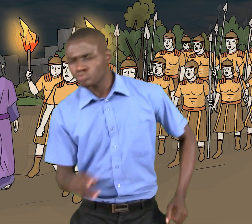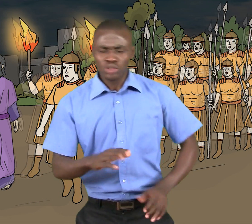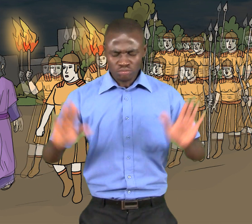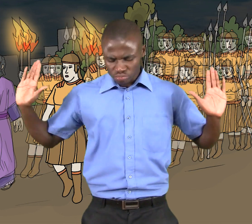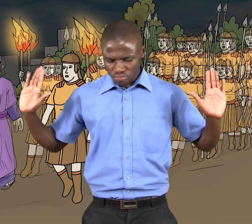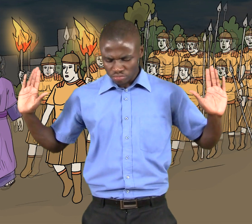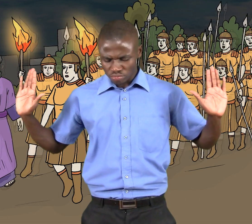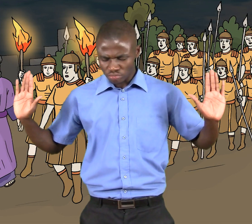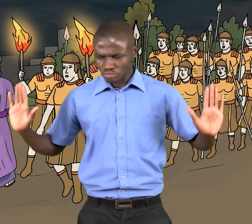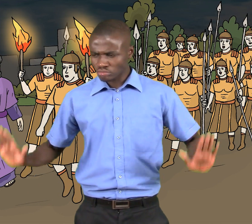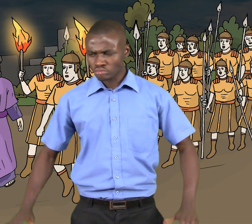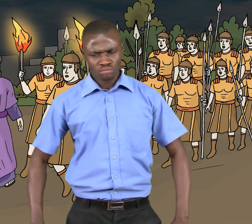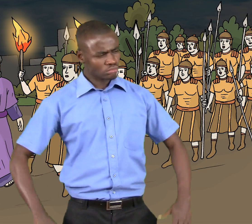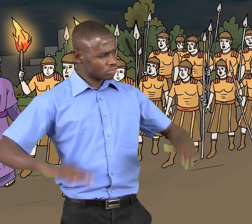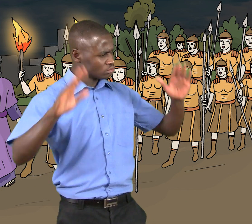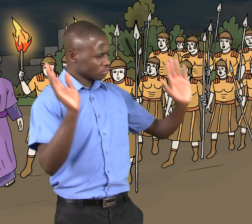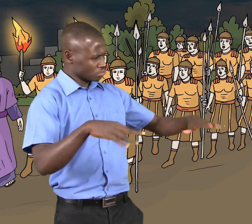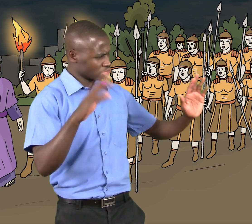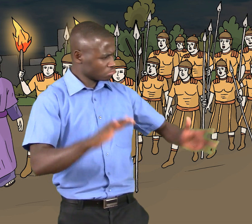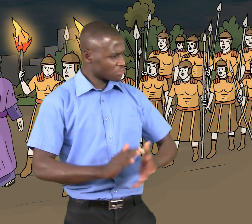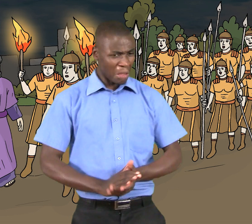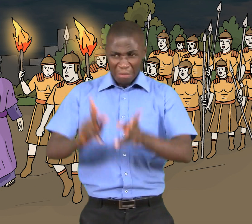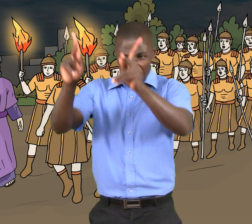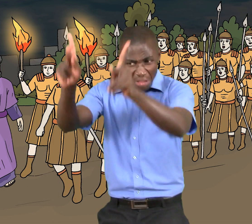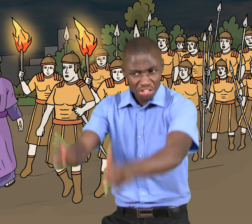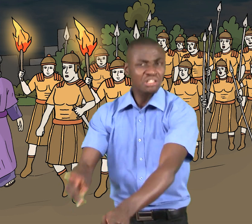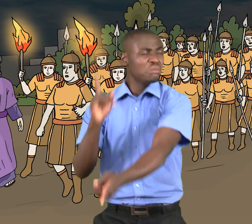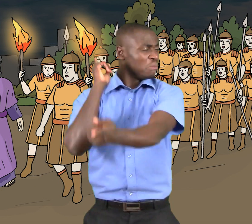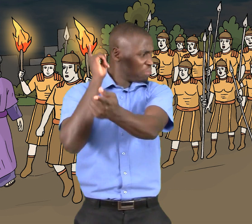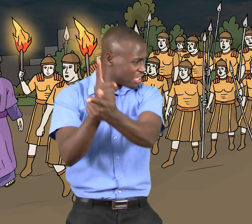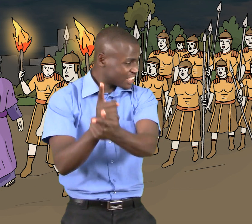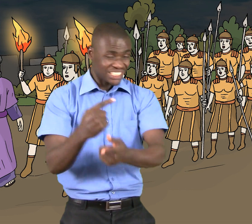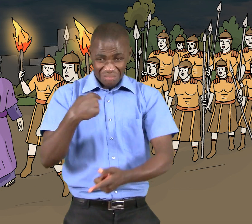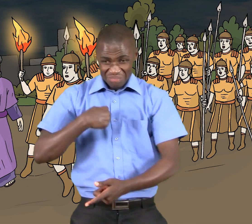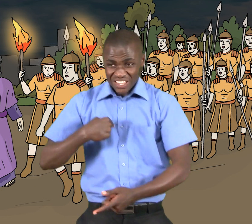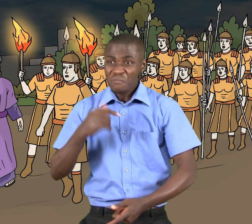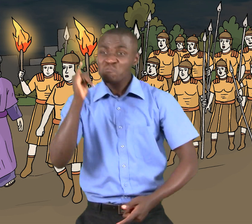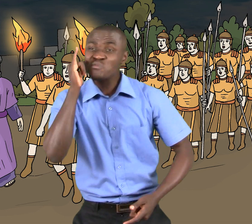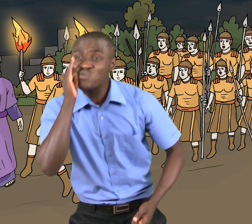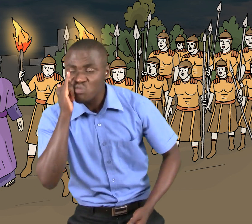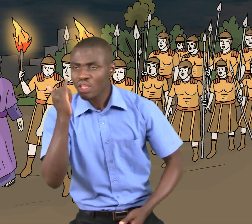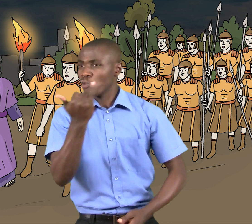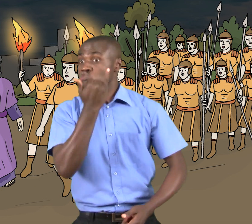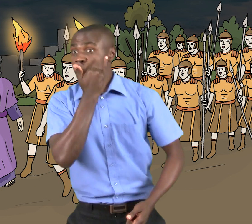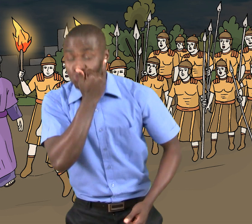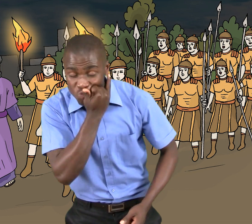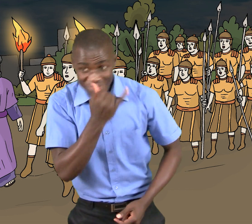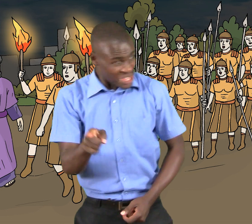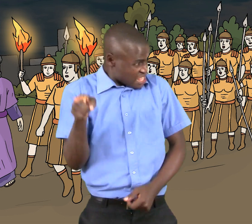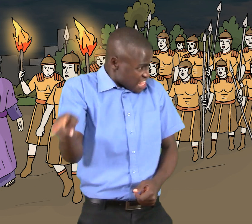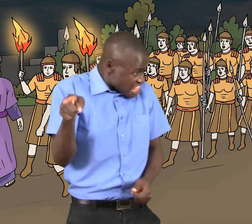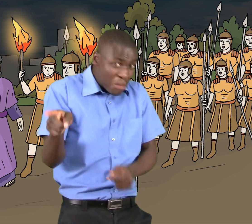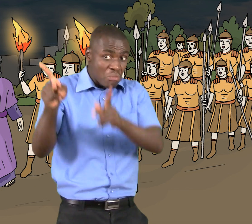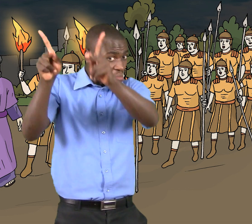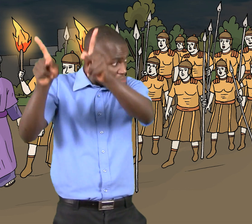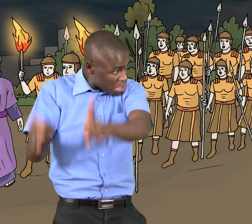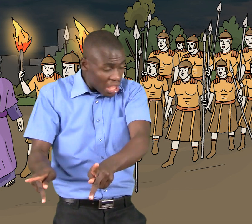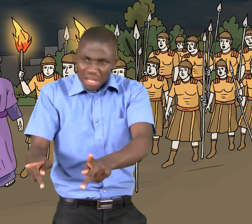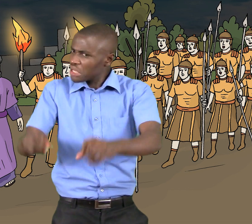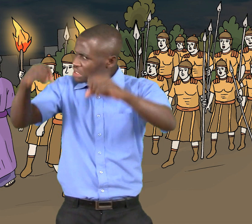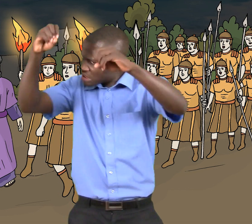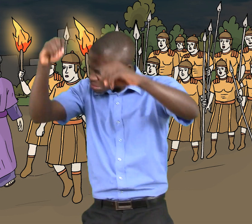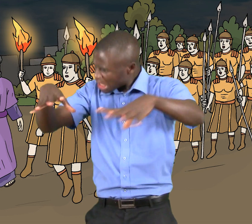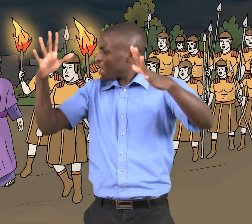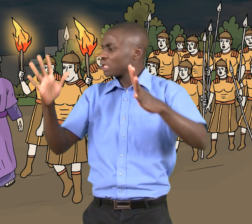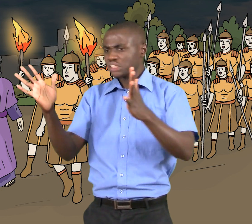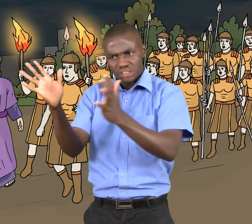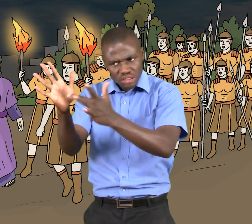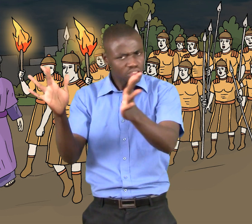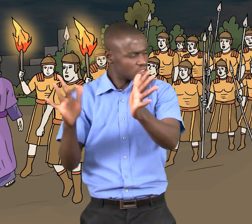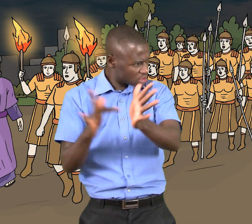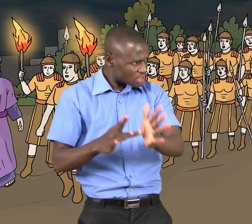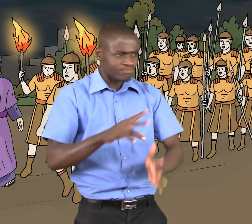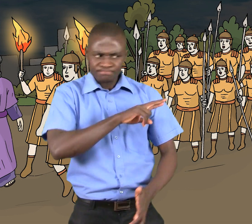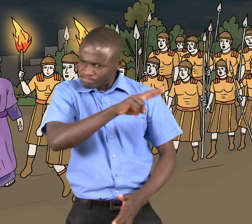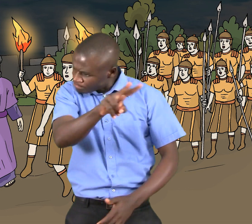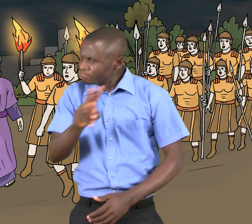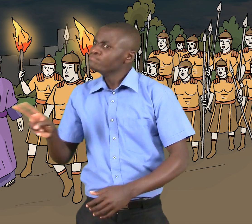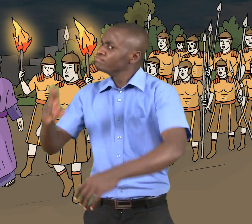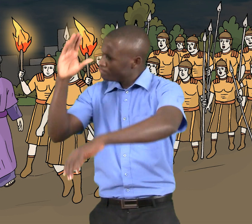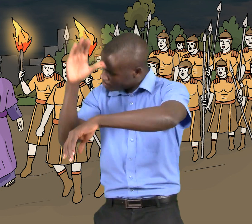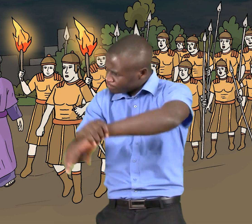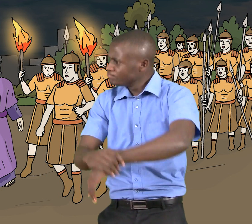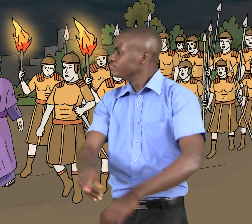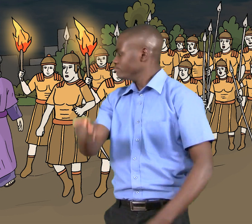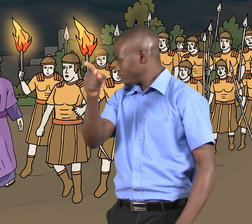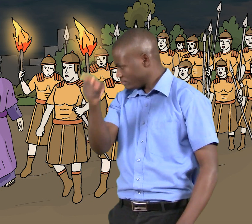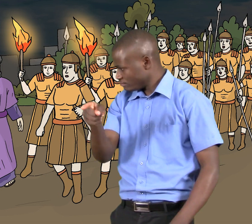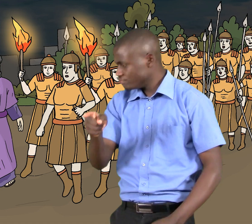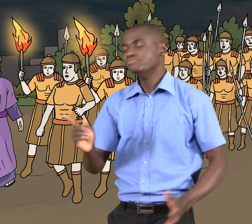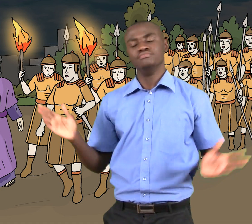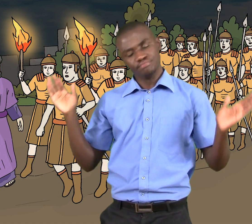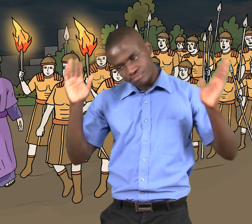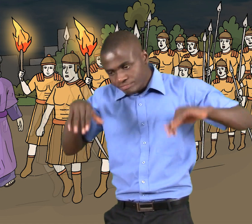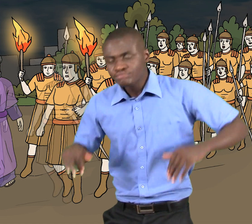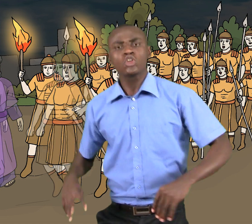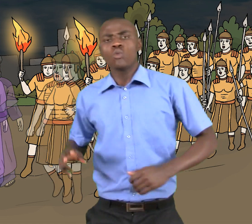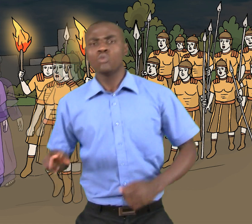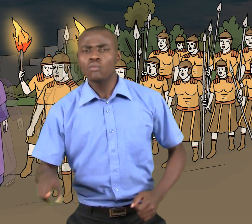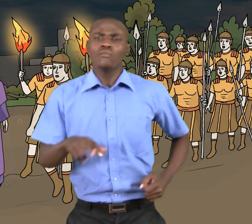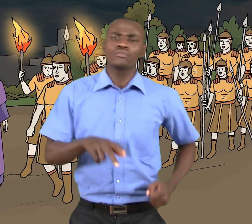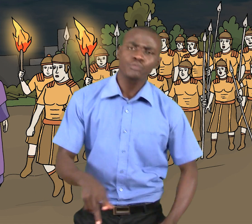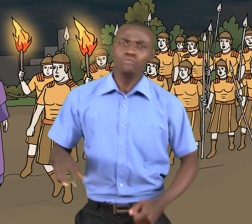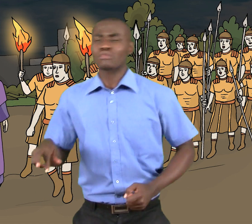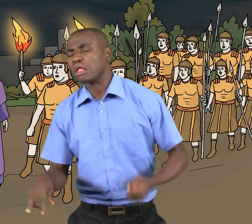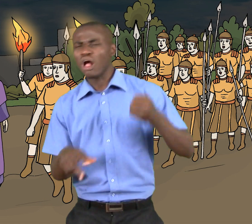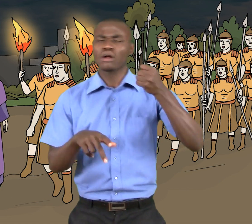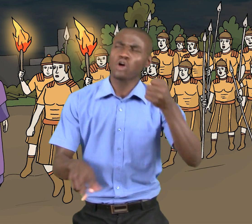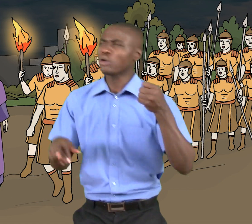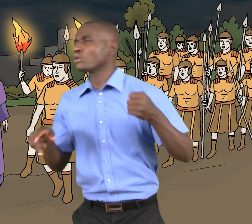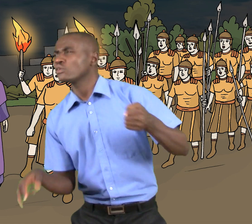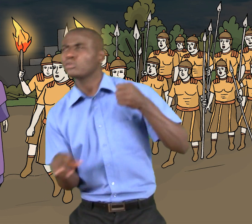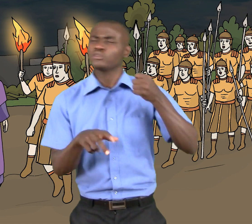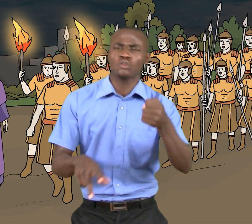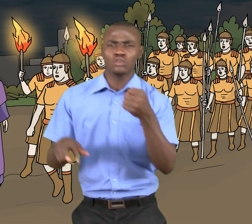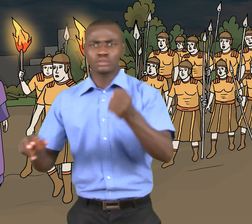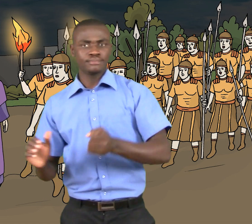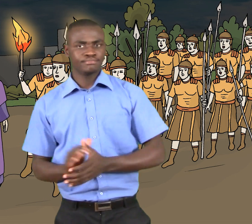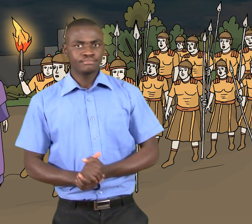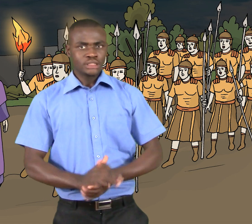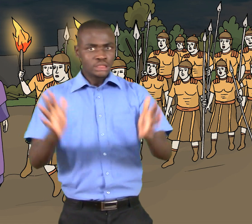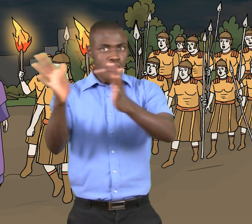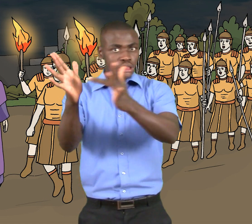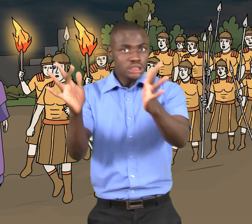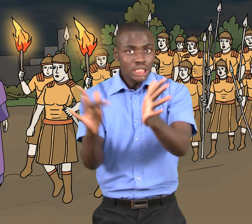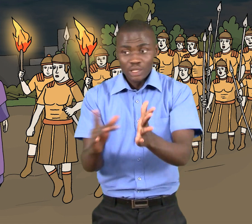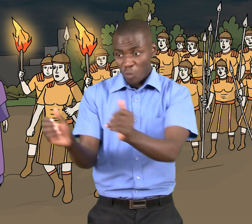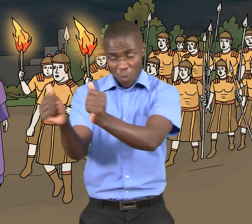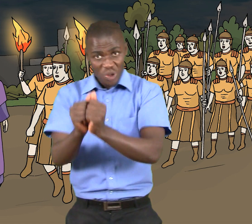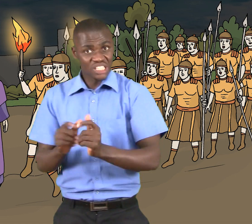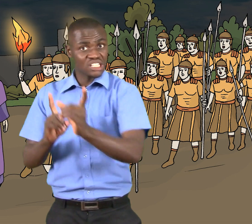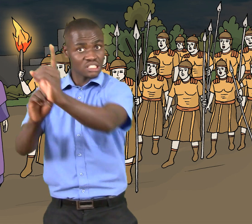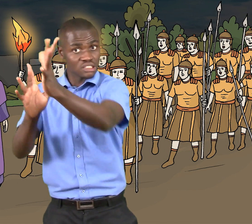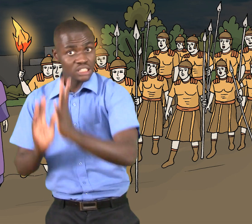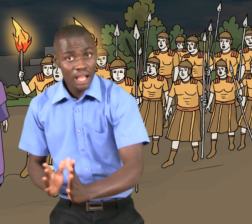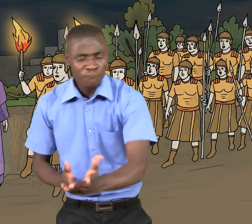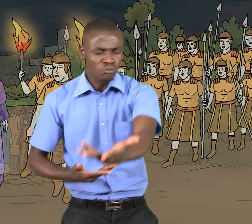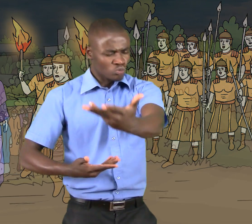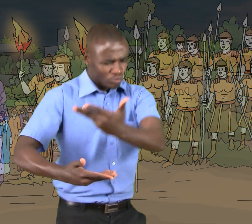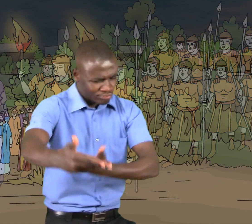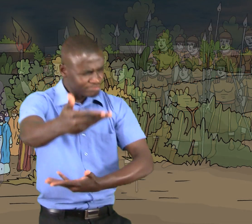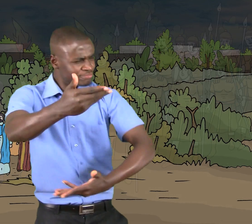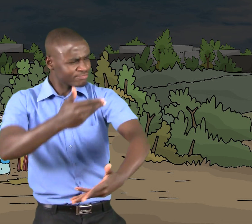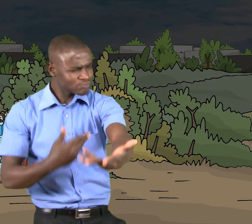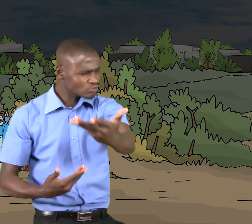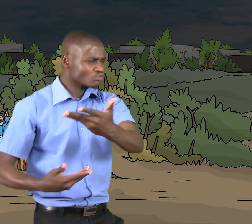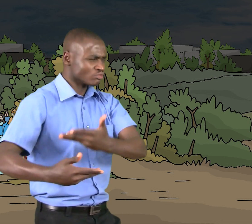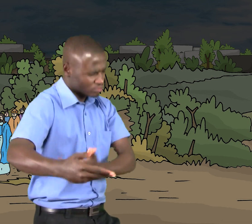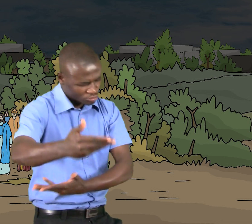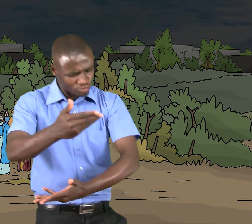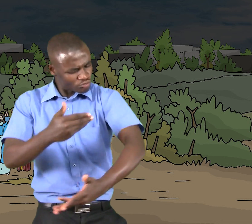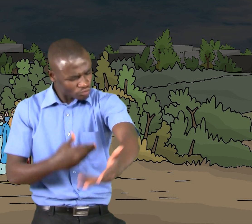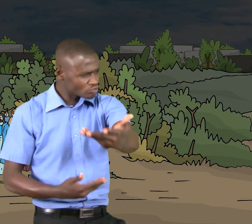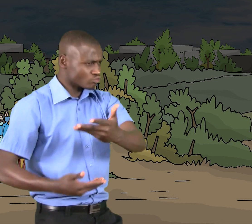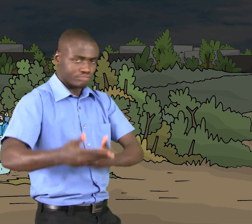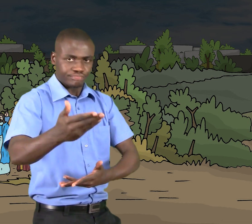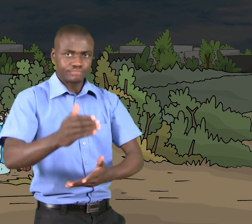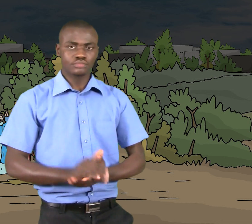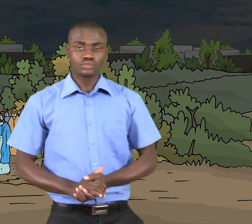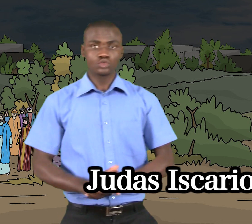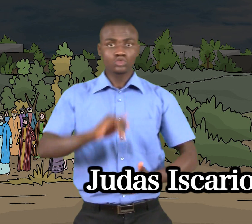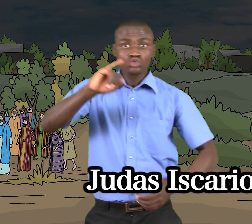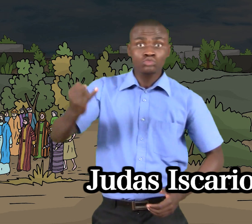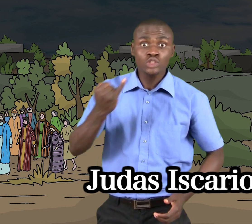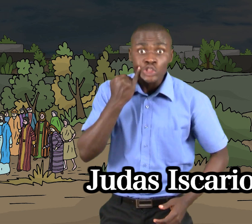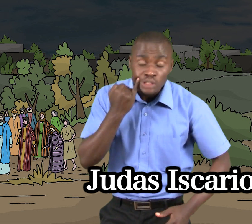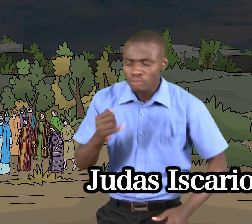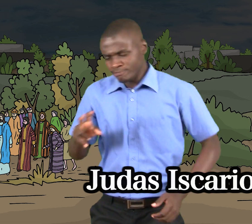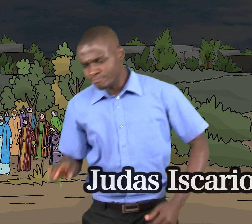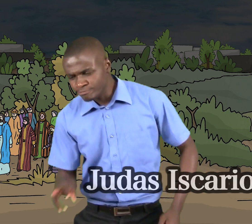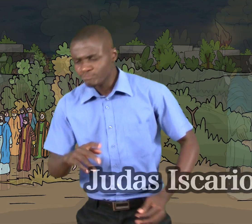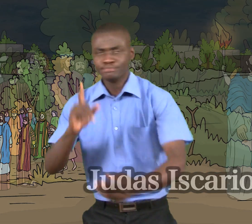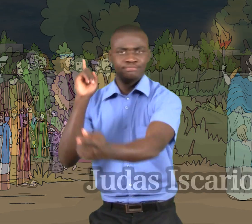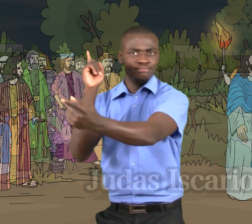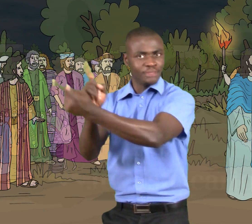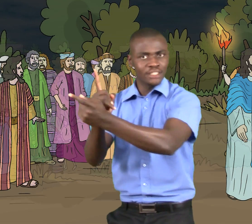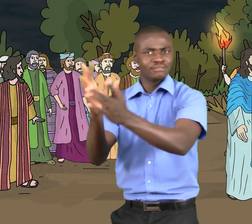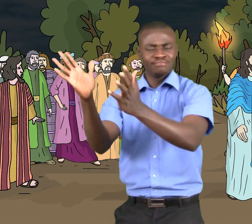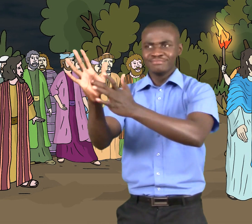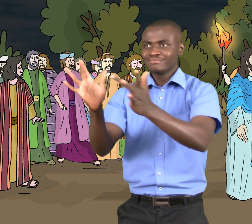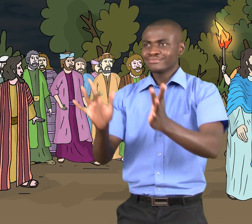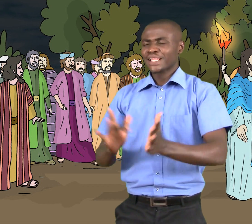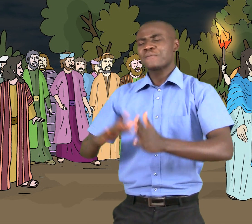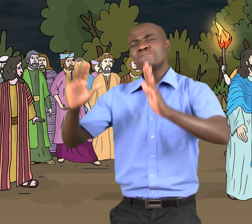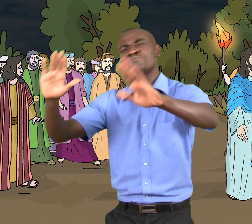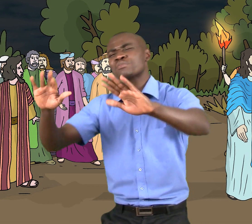Now the betrayer had arranged a signal with them: “The One I kiss is the man; arrest Him.”